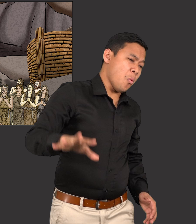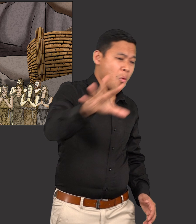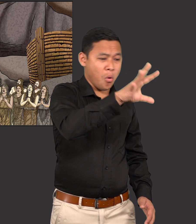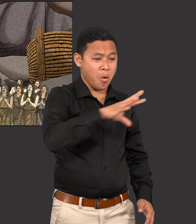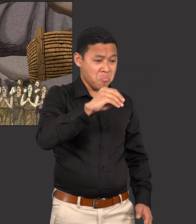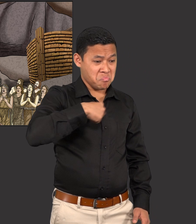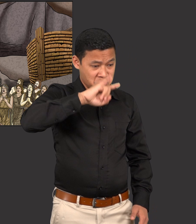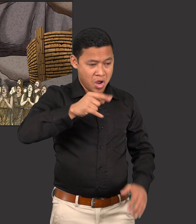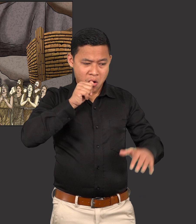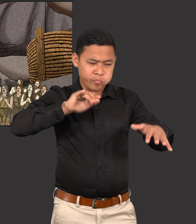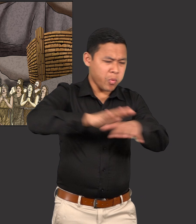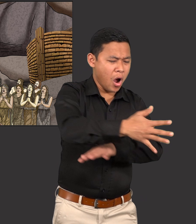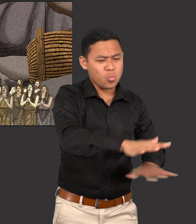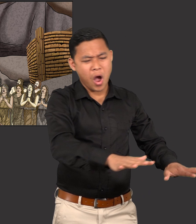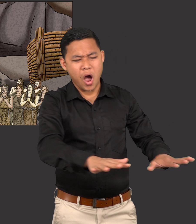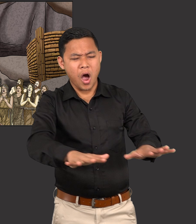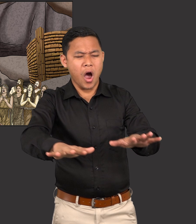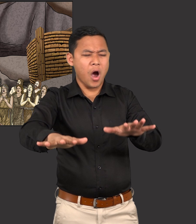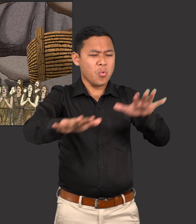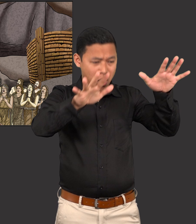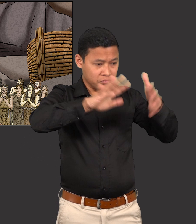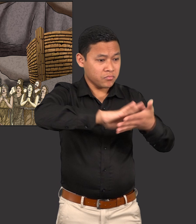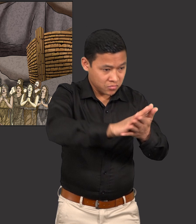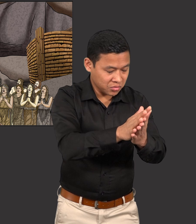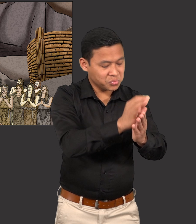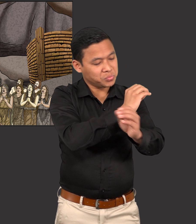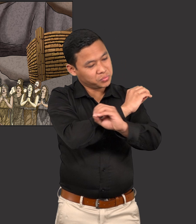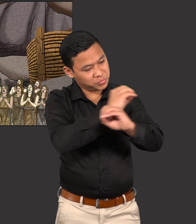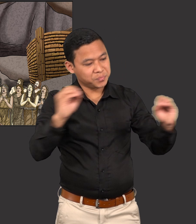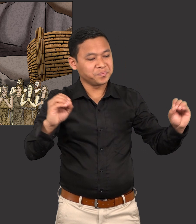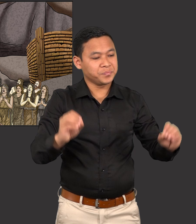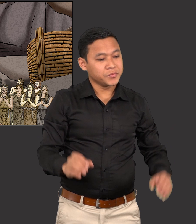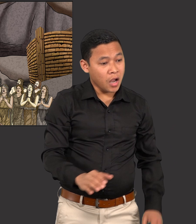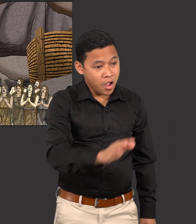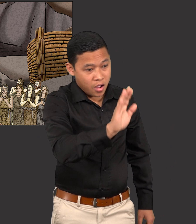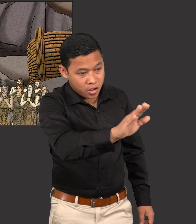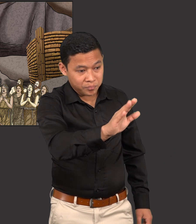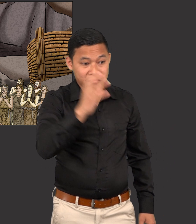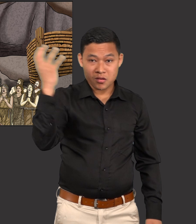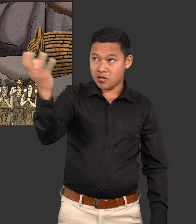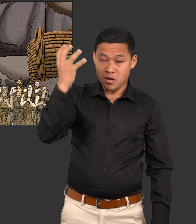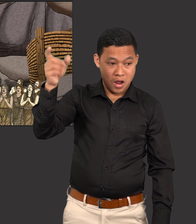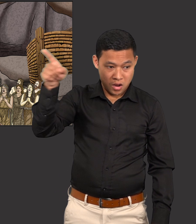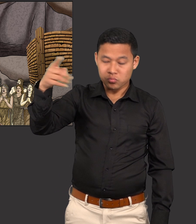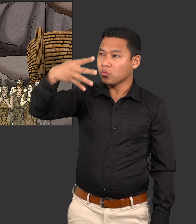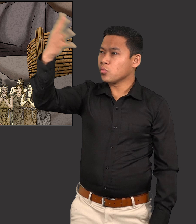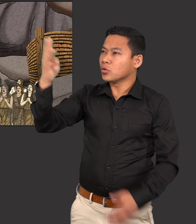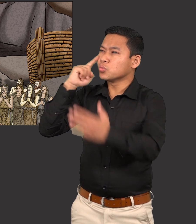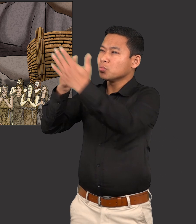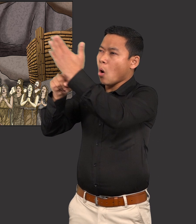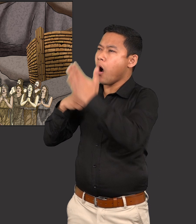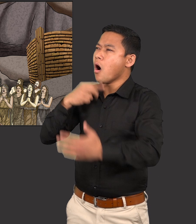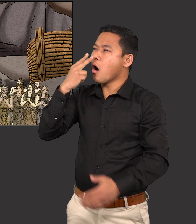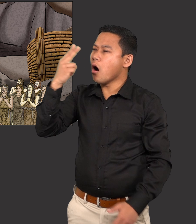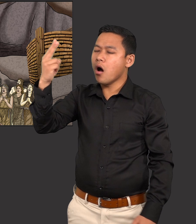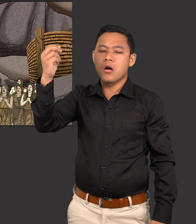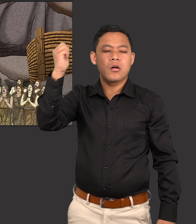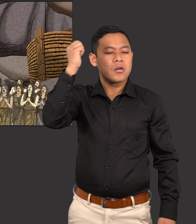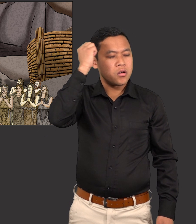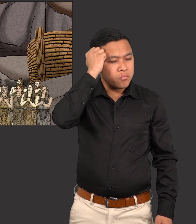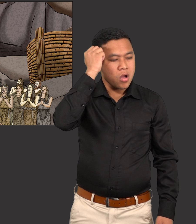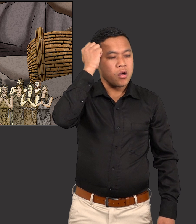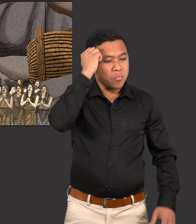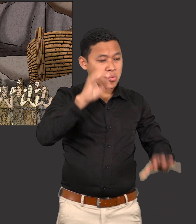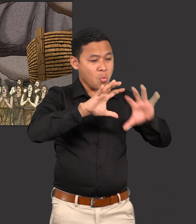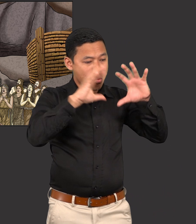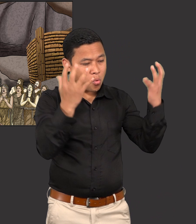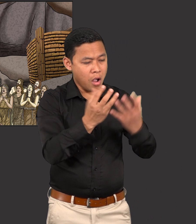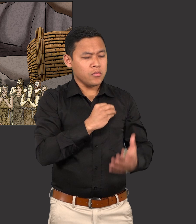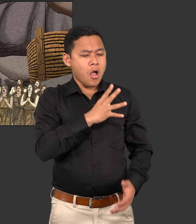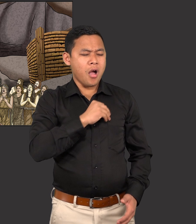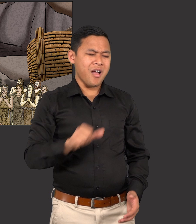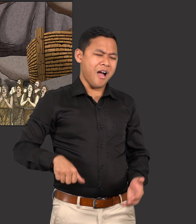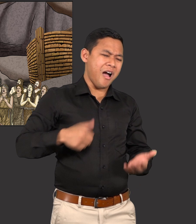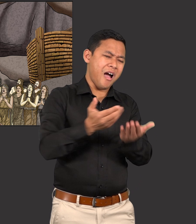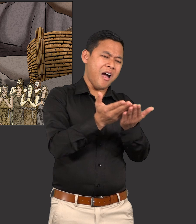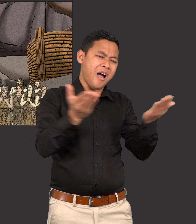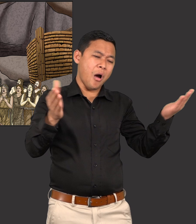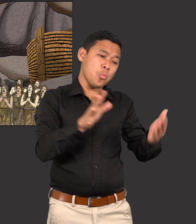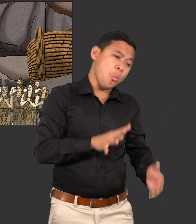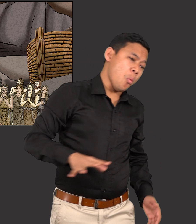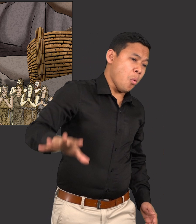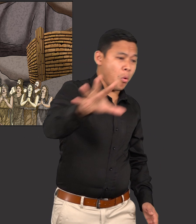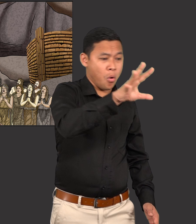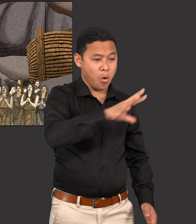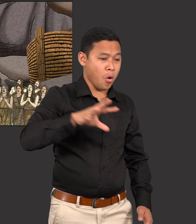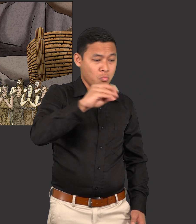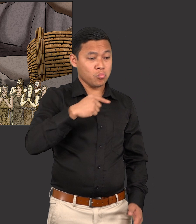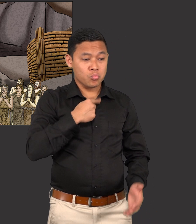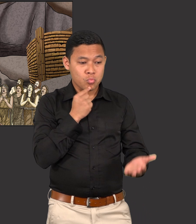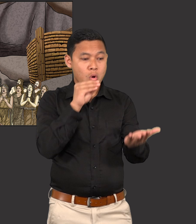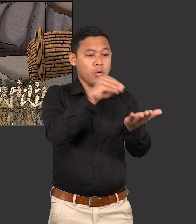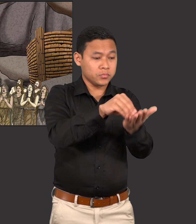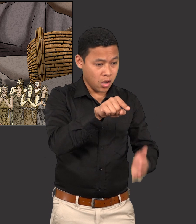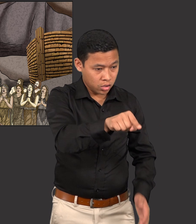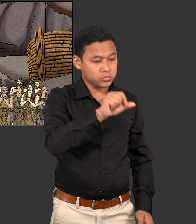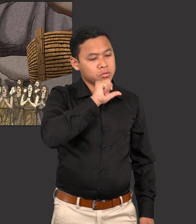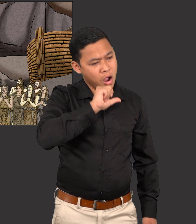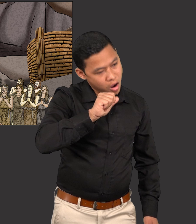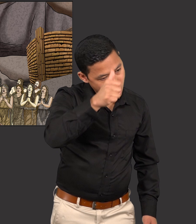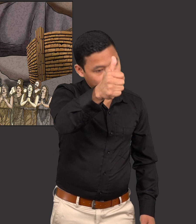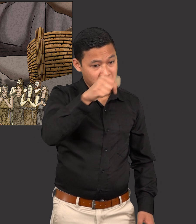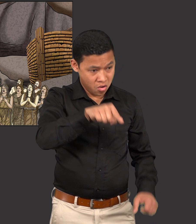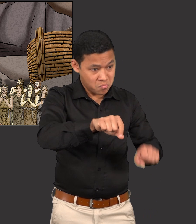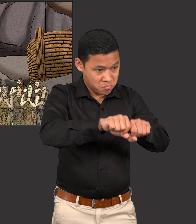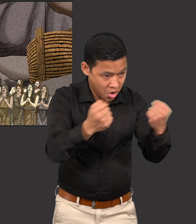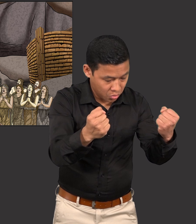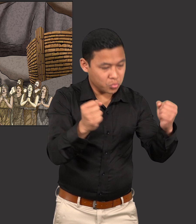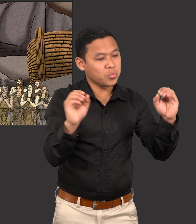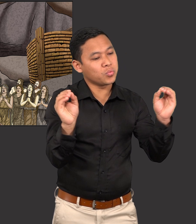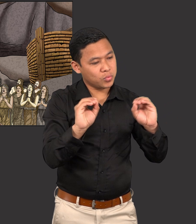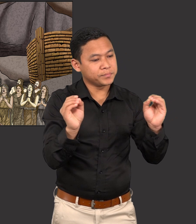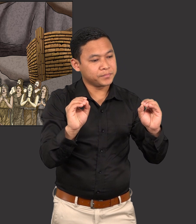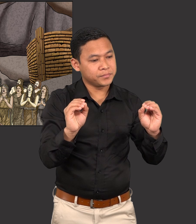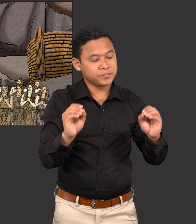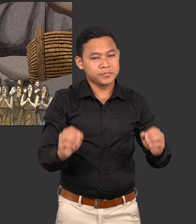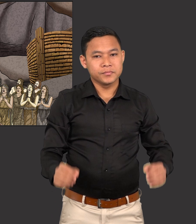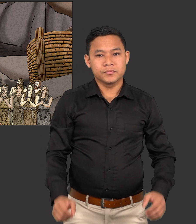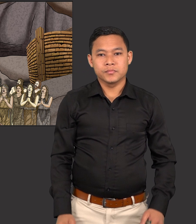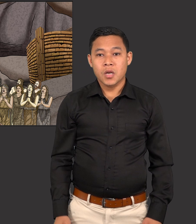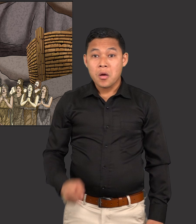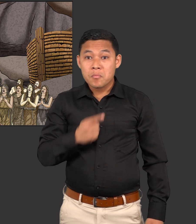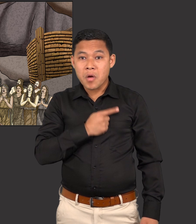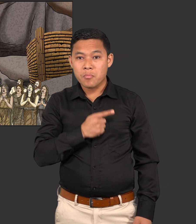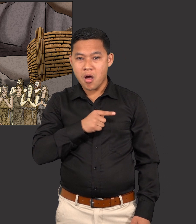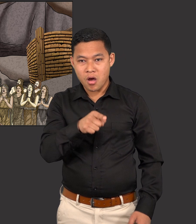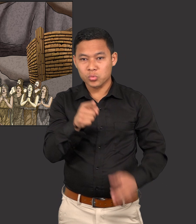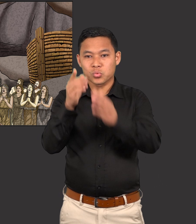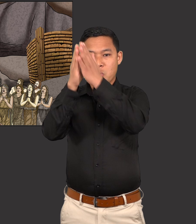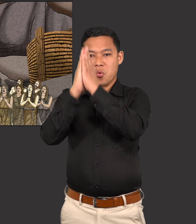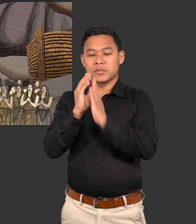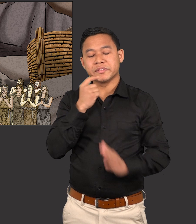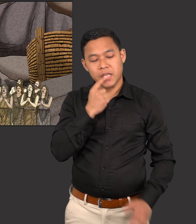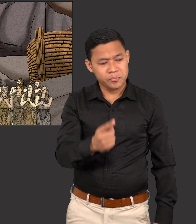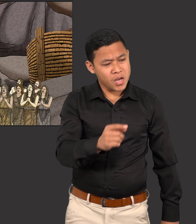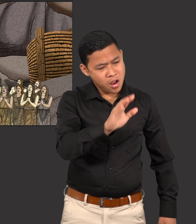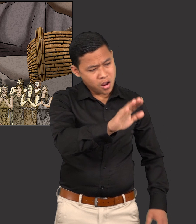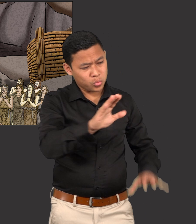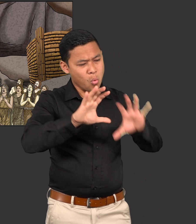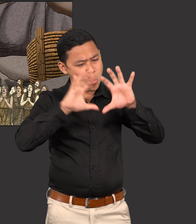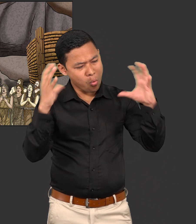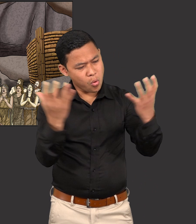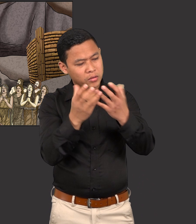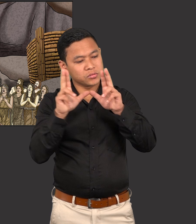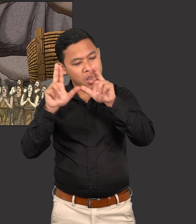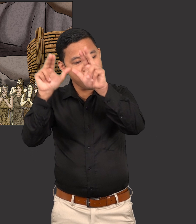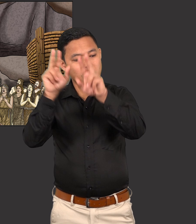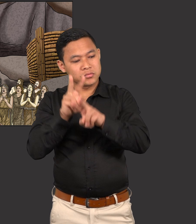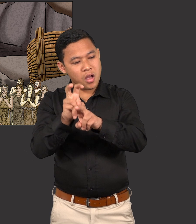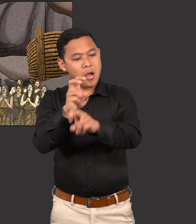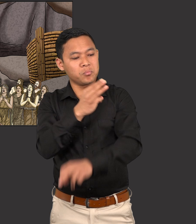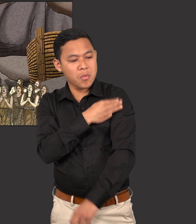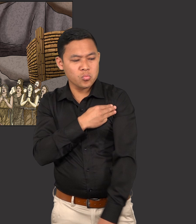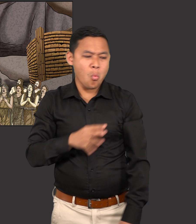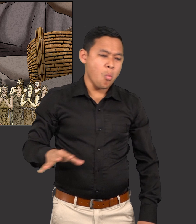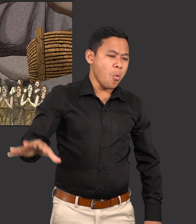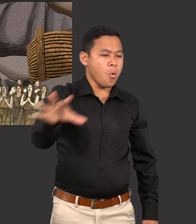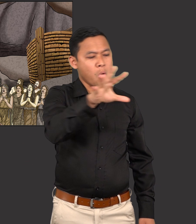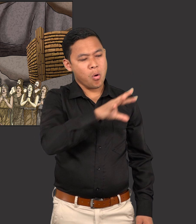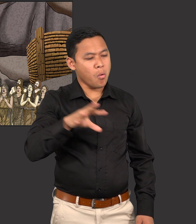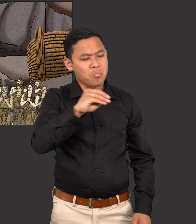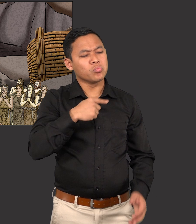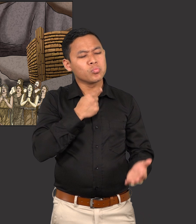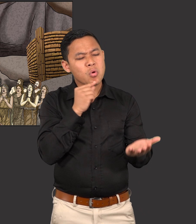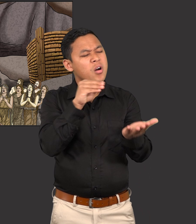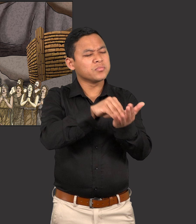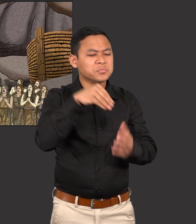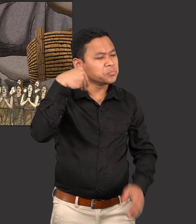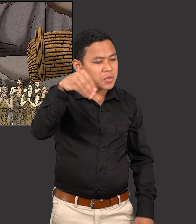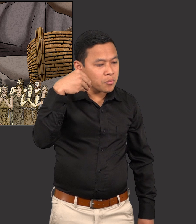And whenever the rainbow appears in the clouds, I will see it and remember the everlasting covenant between God and every living creature of every kind that is on the earth.”